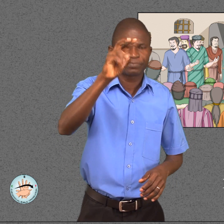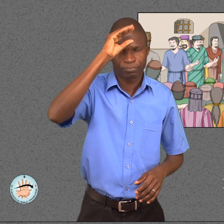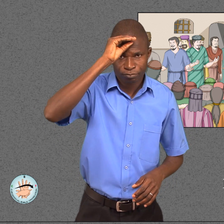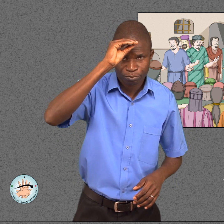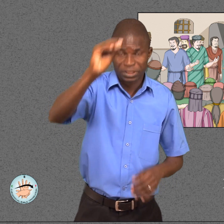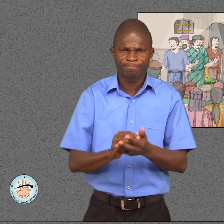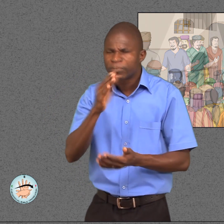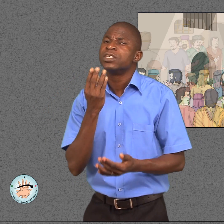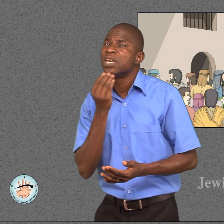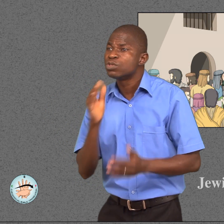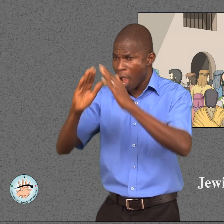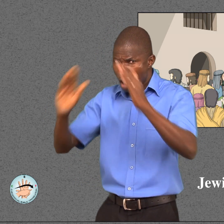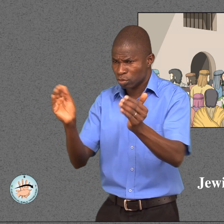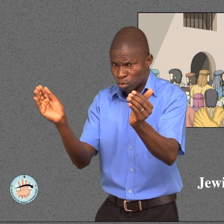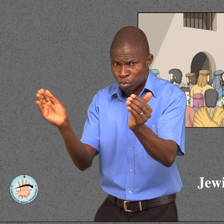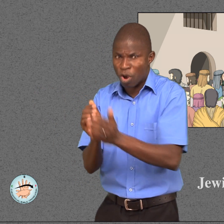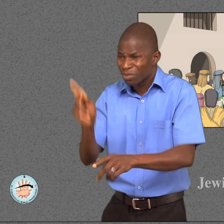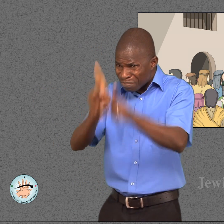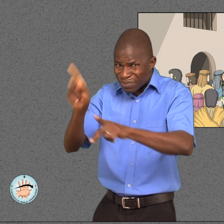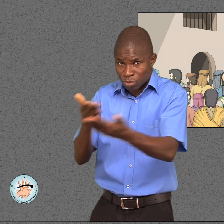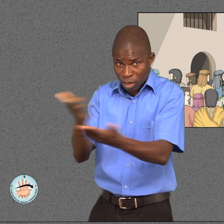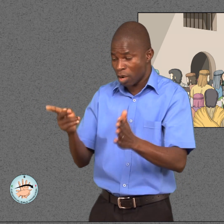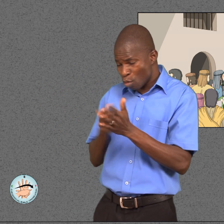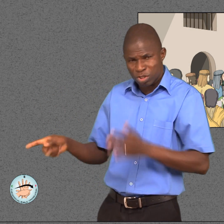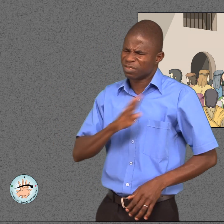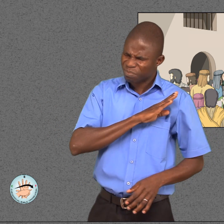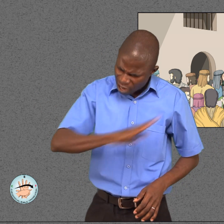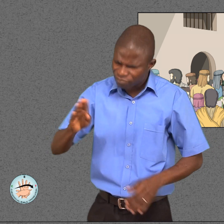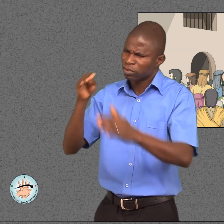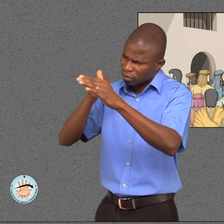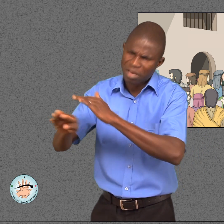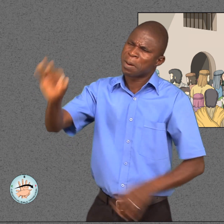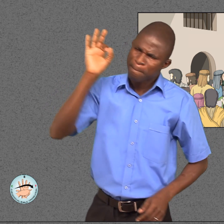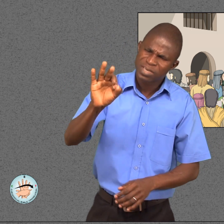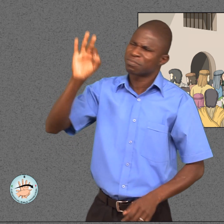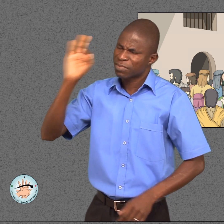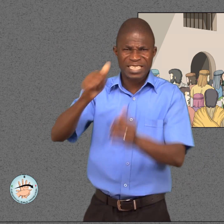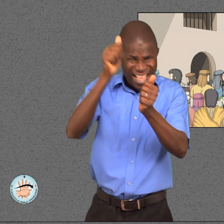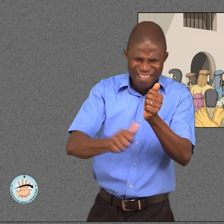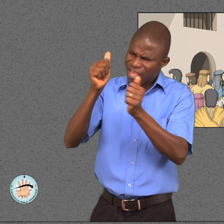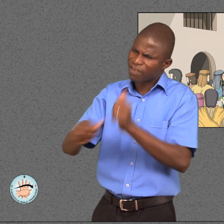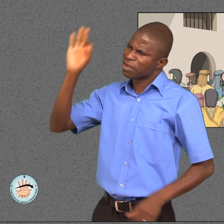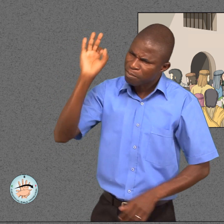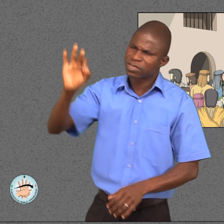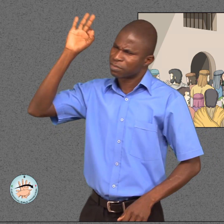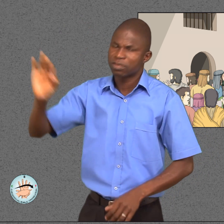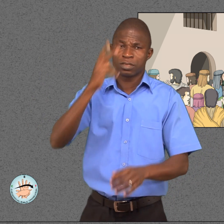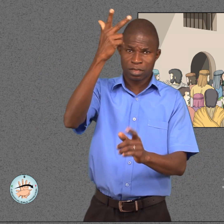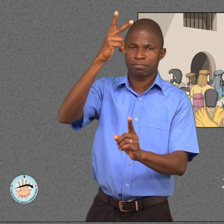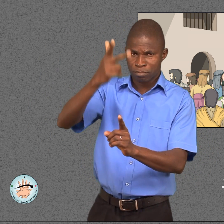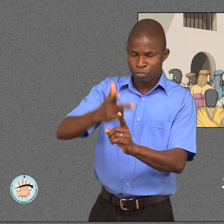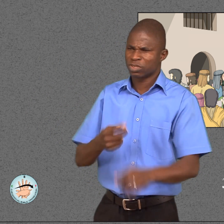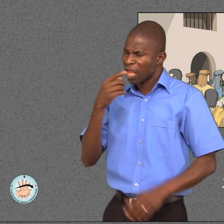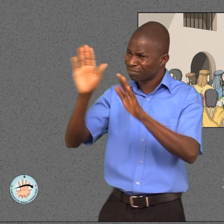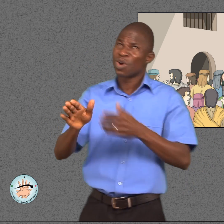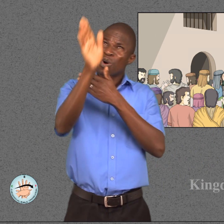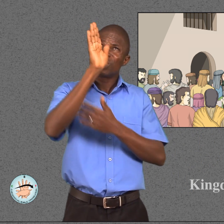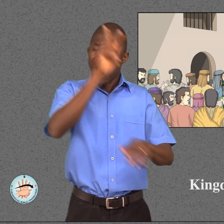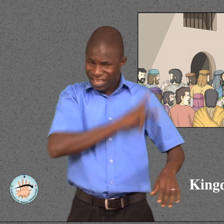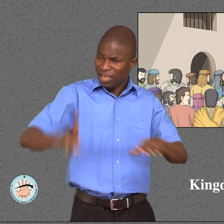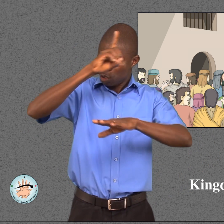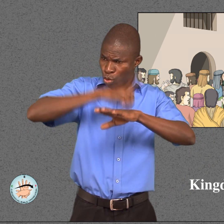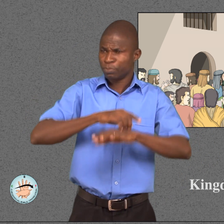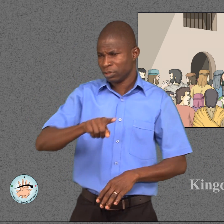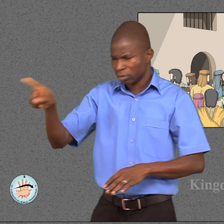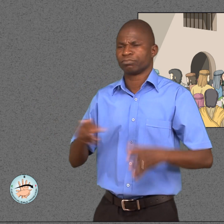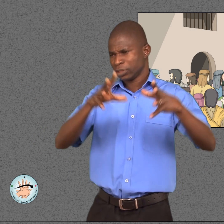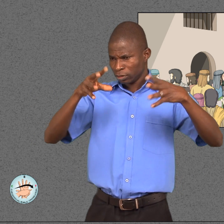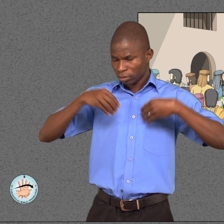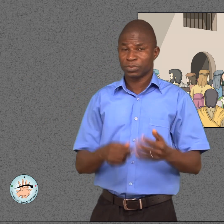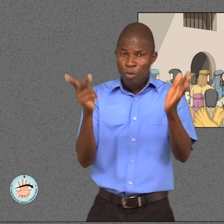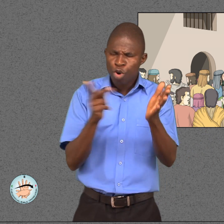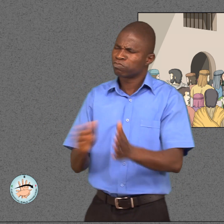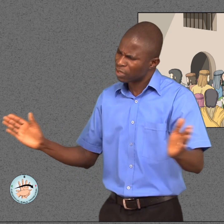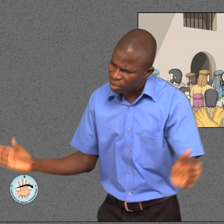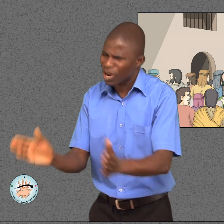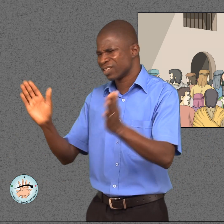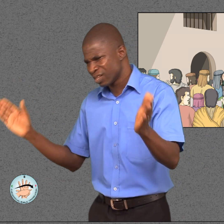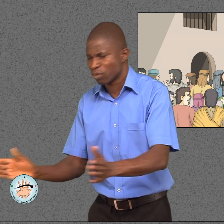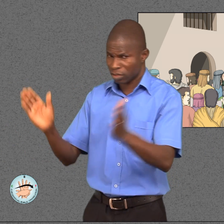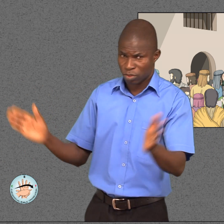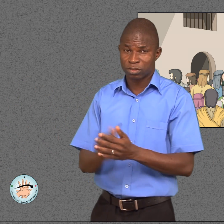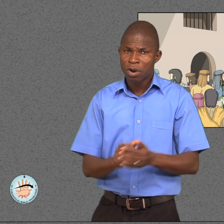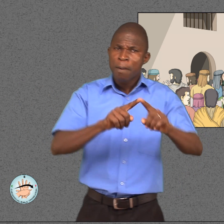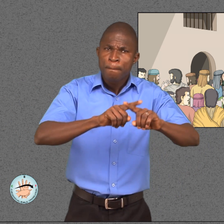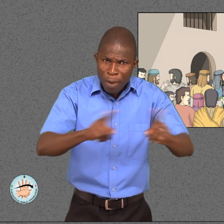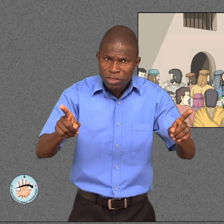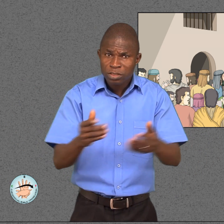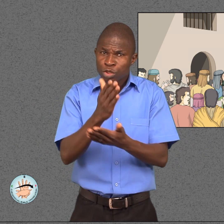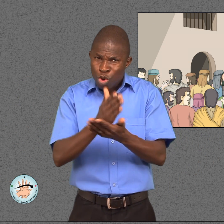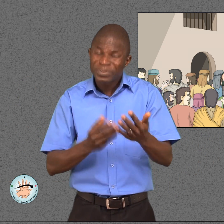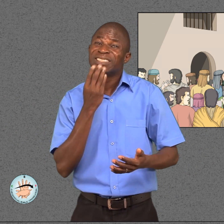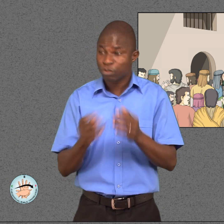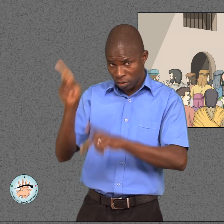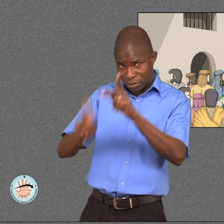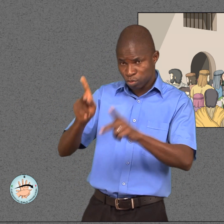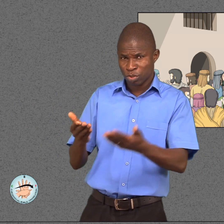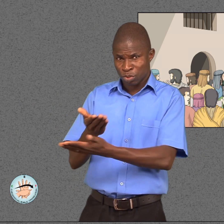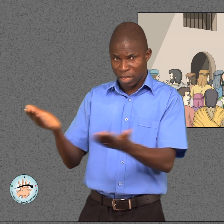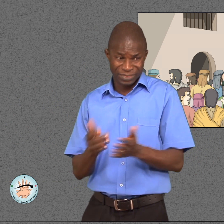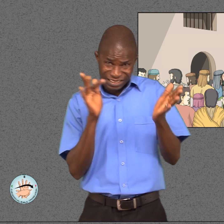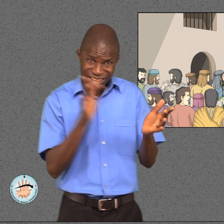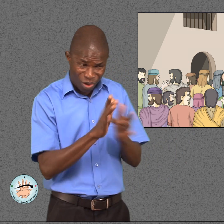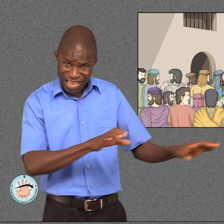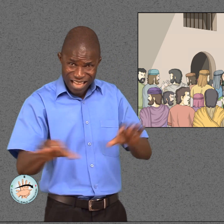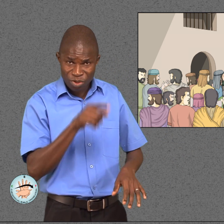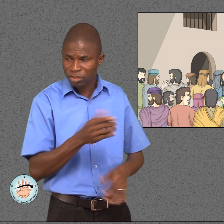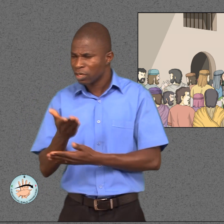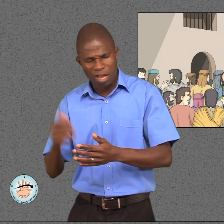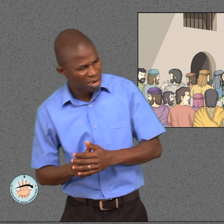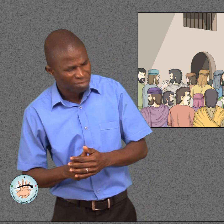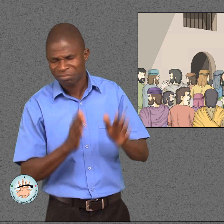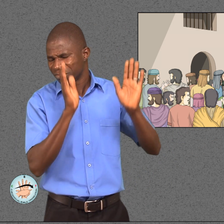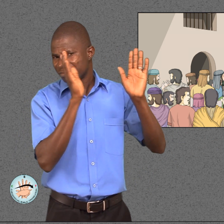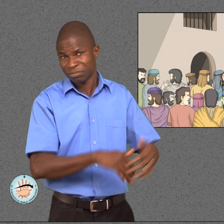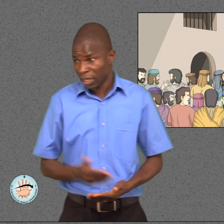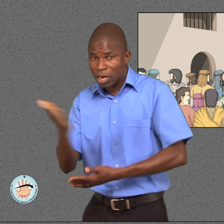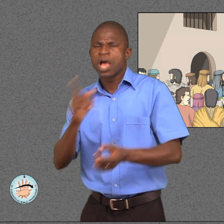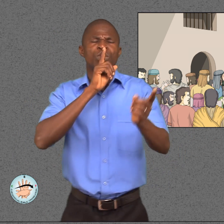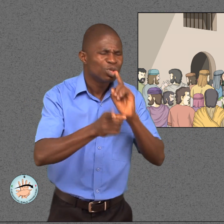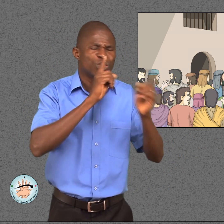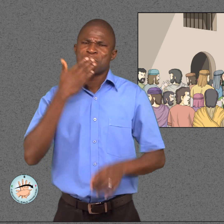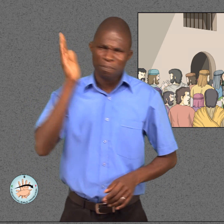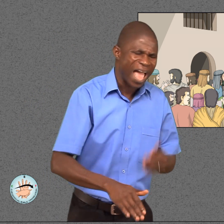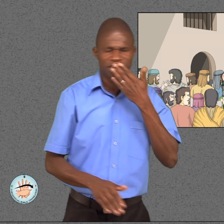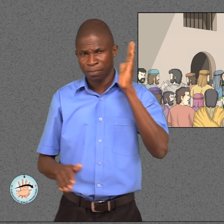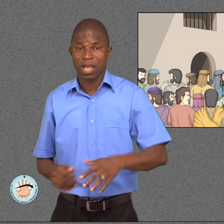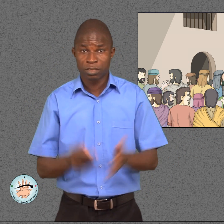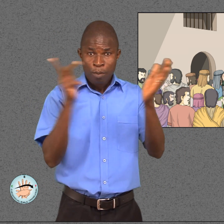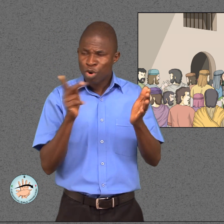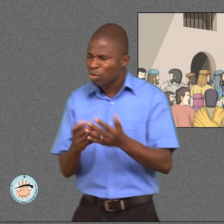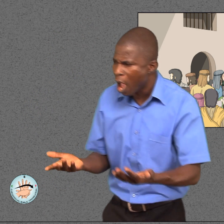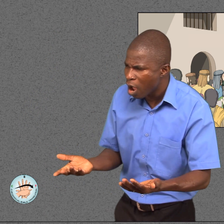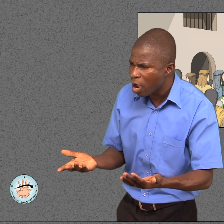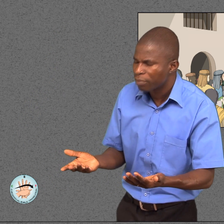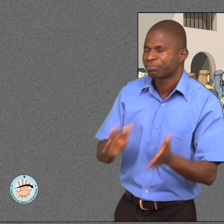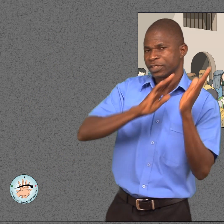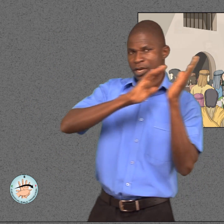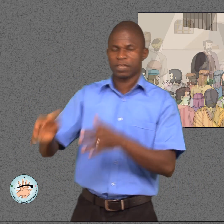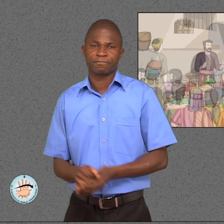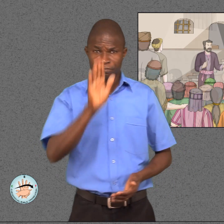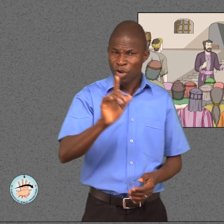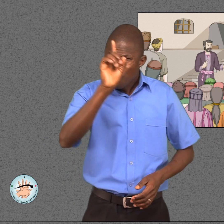Then Paul went into the synagogue and spoke boldly there for three months, arguing persuasively about the kingdom of God.